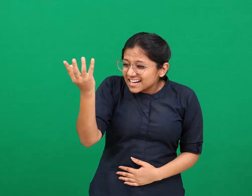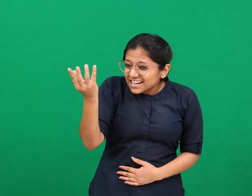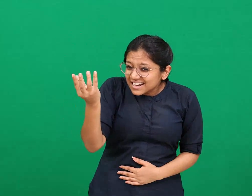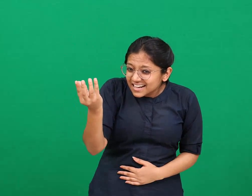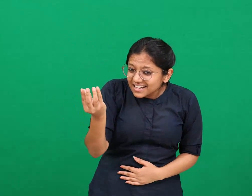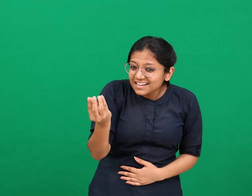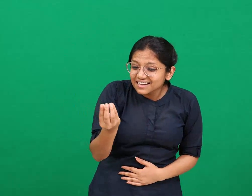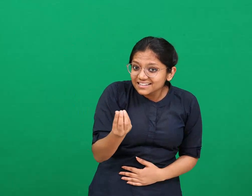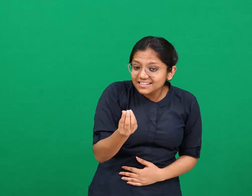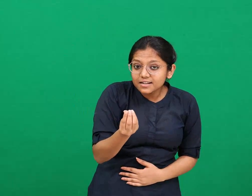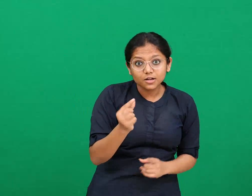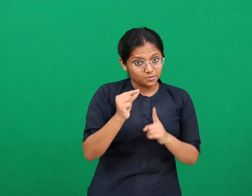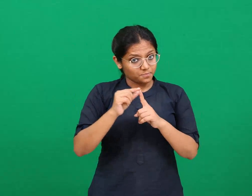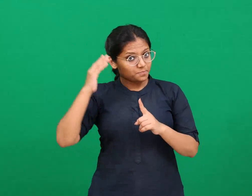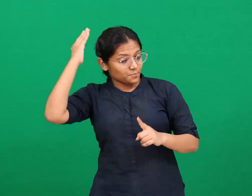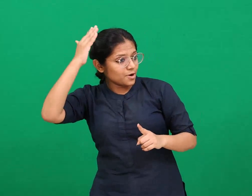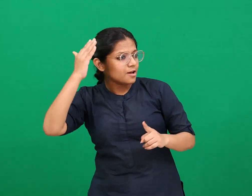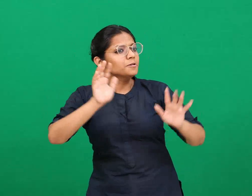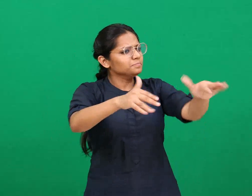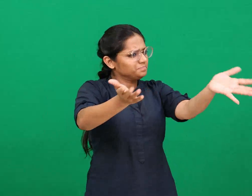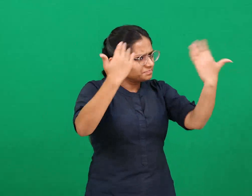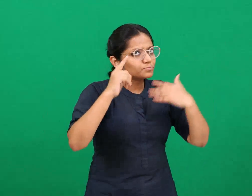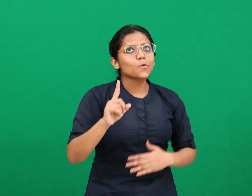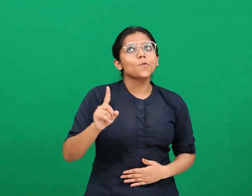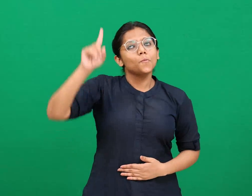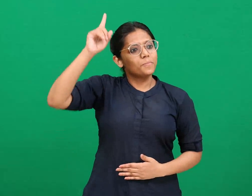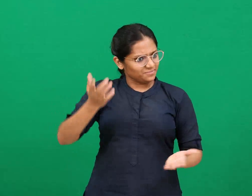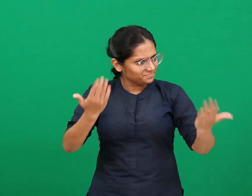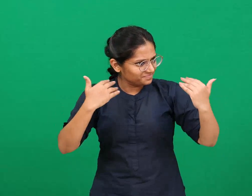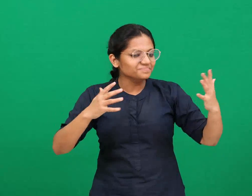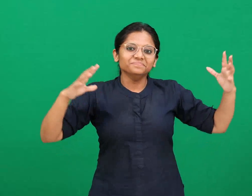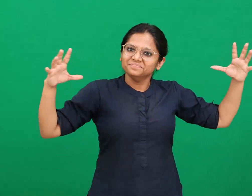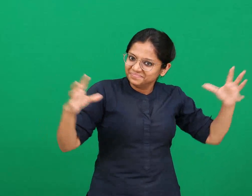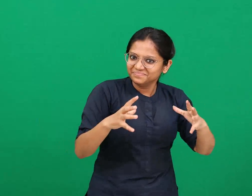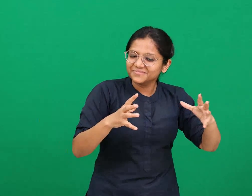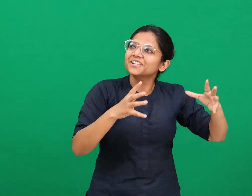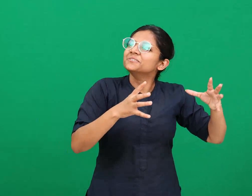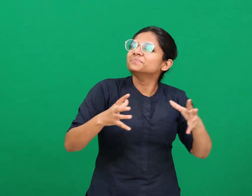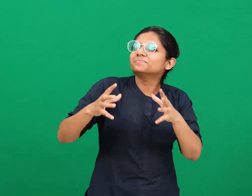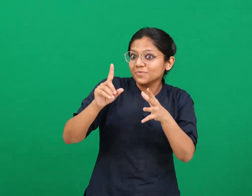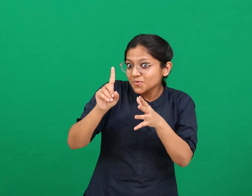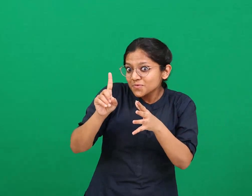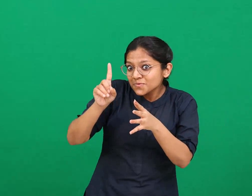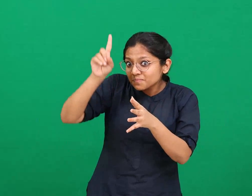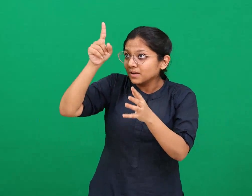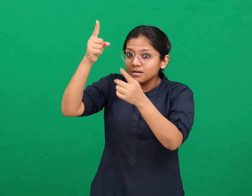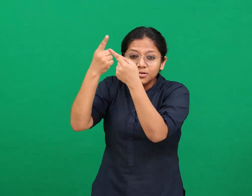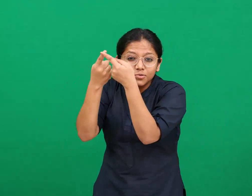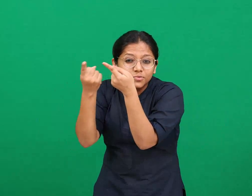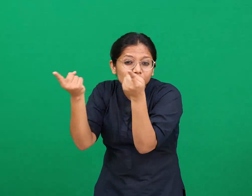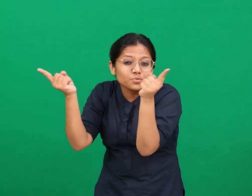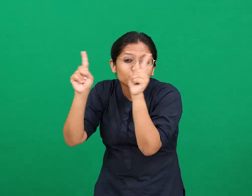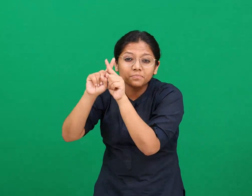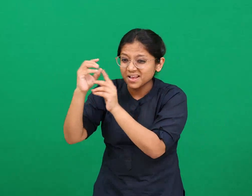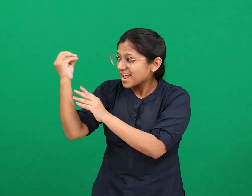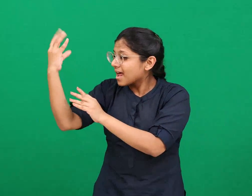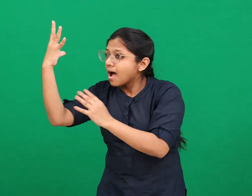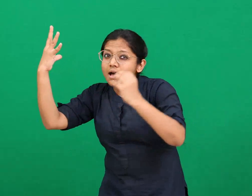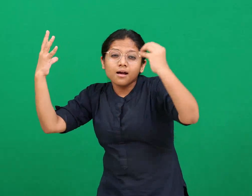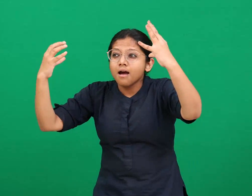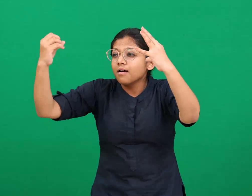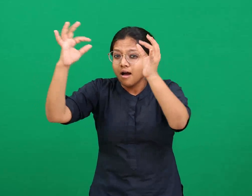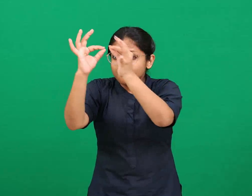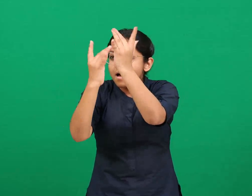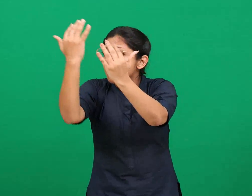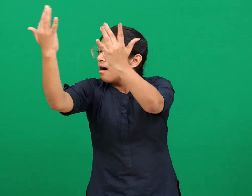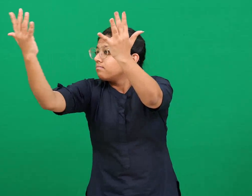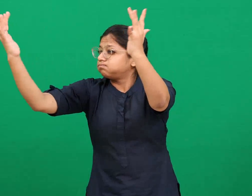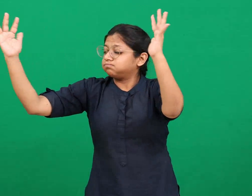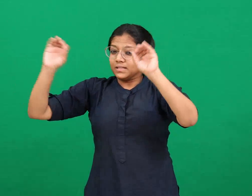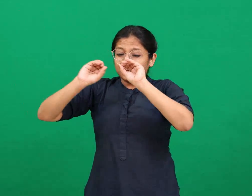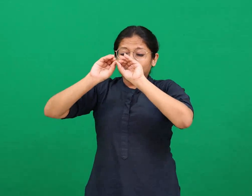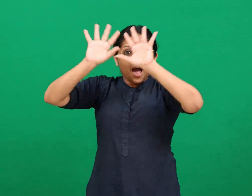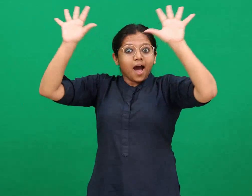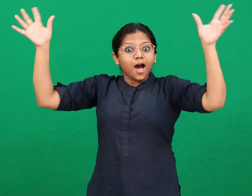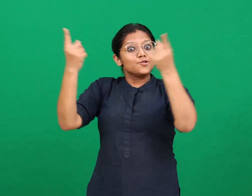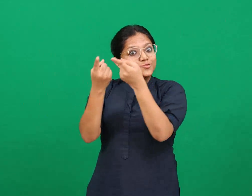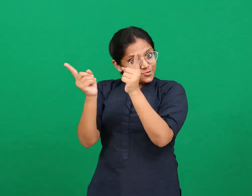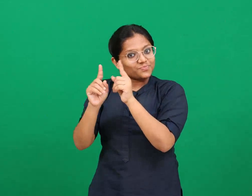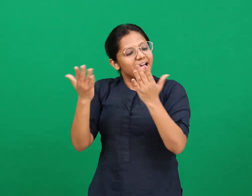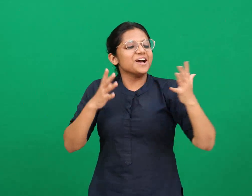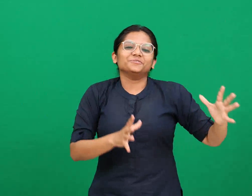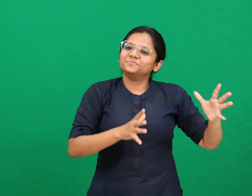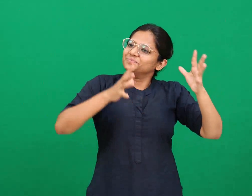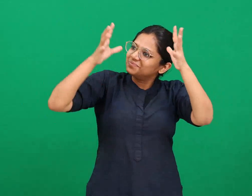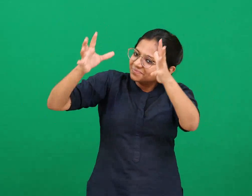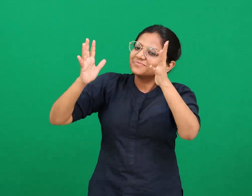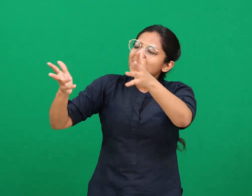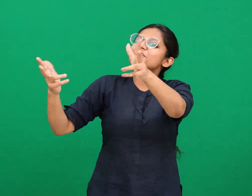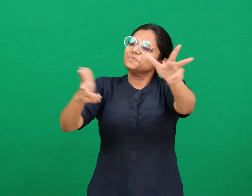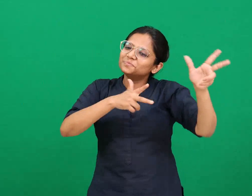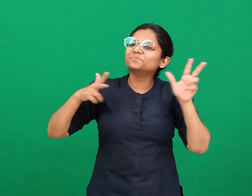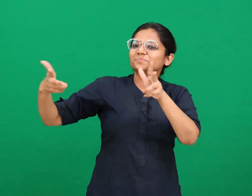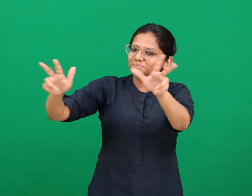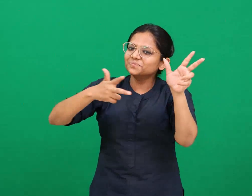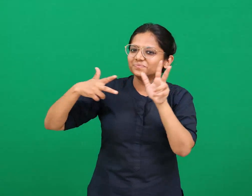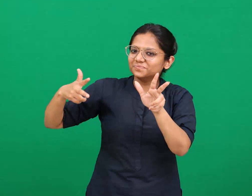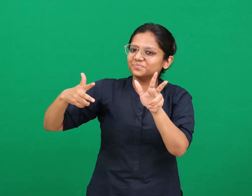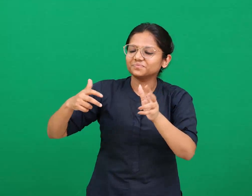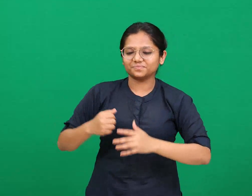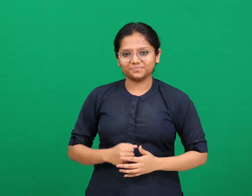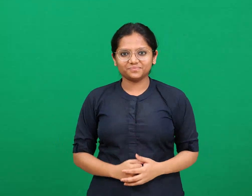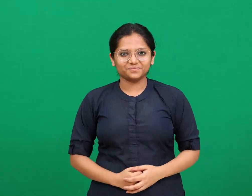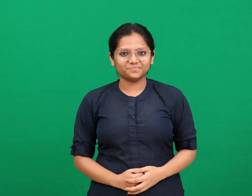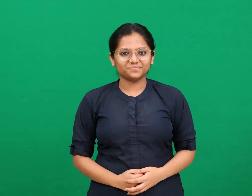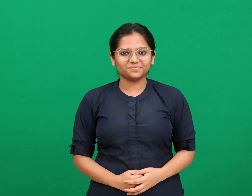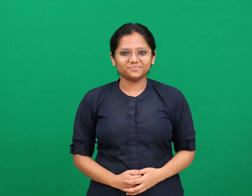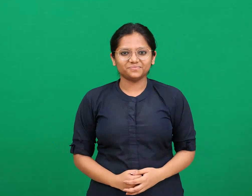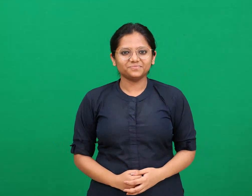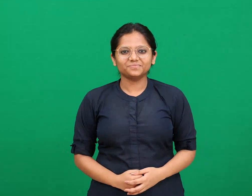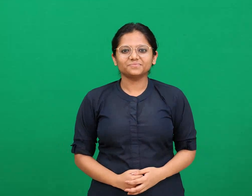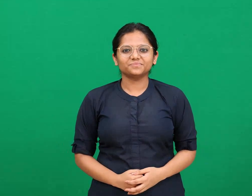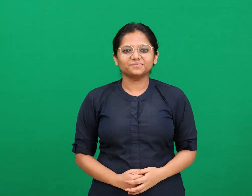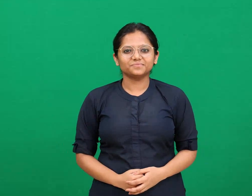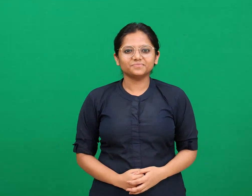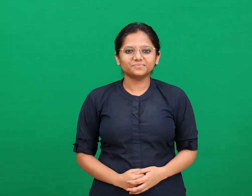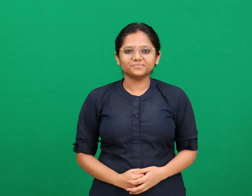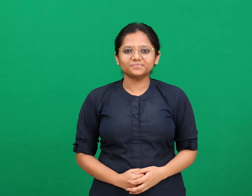Now there were many lamps in the upper room where we were gathered.